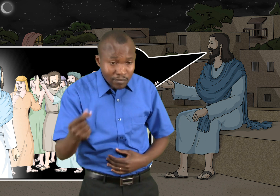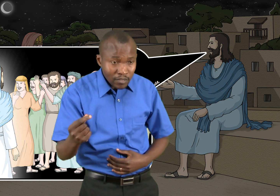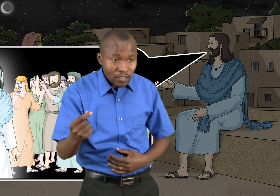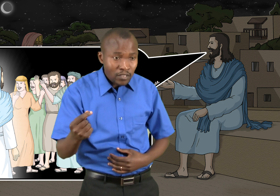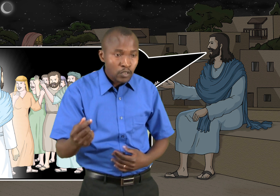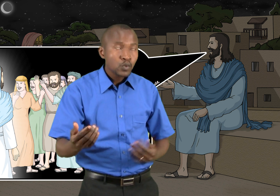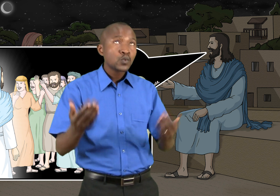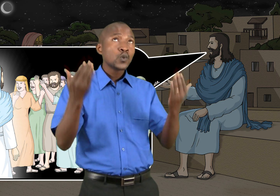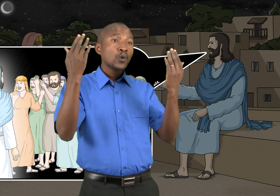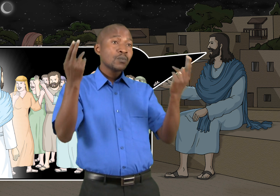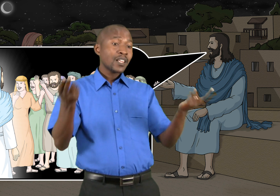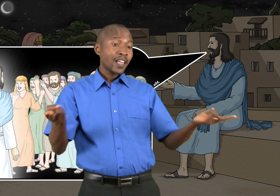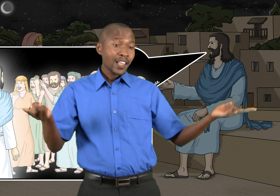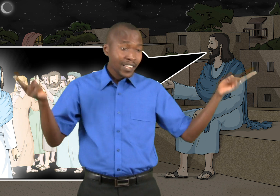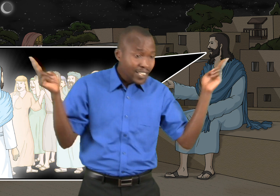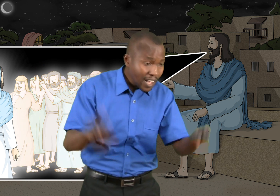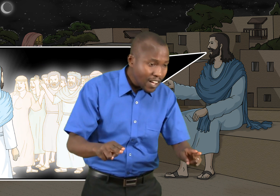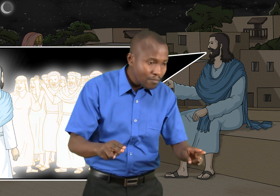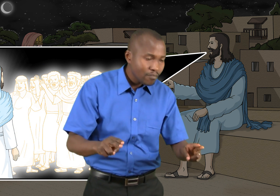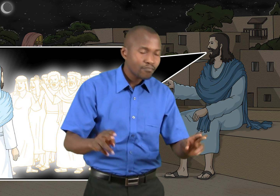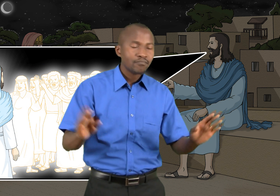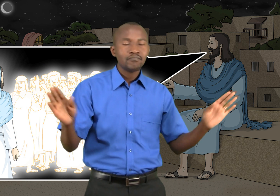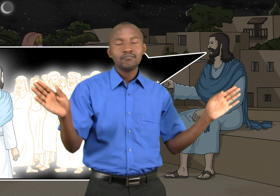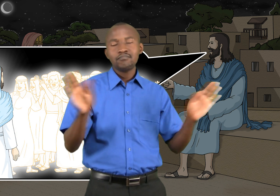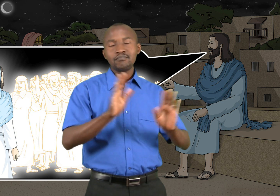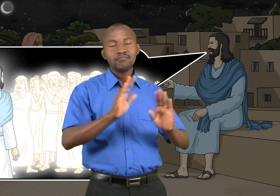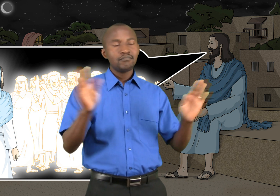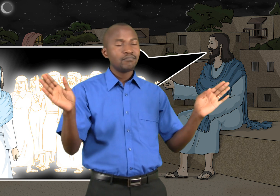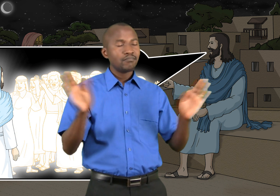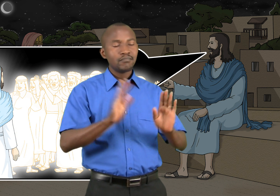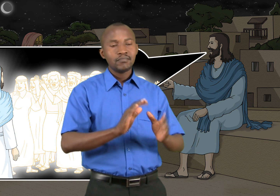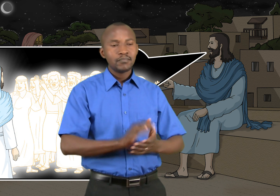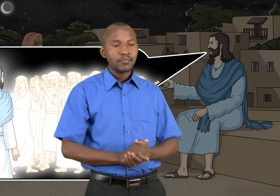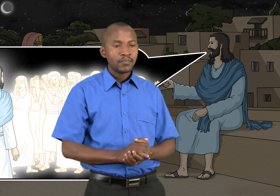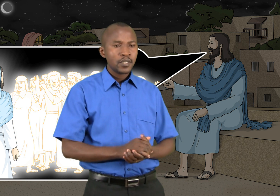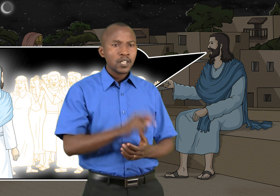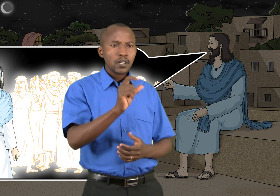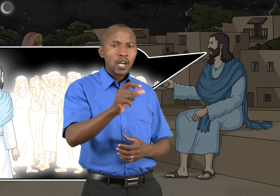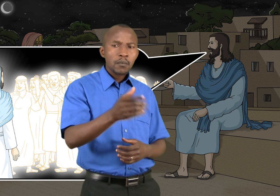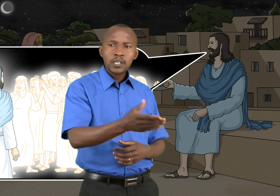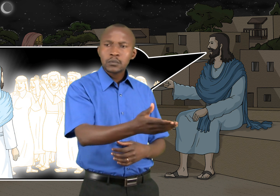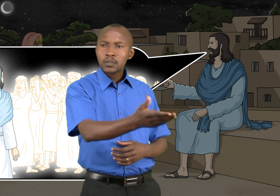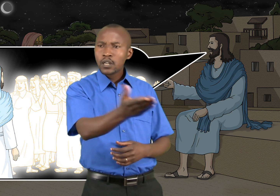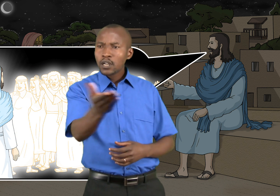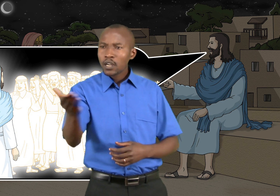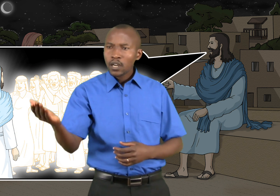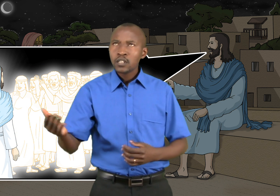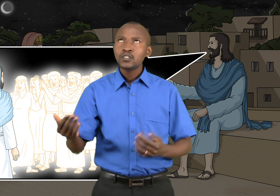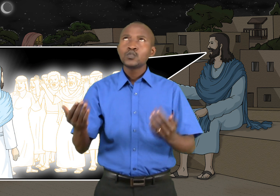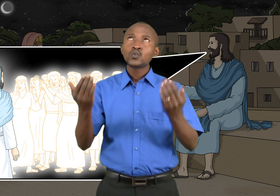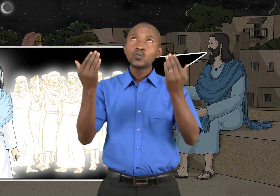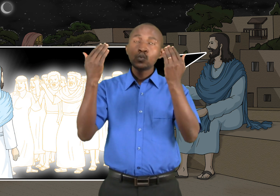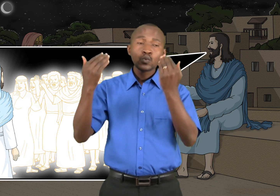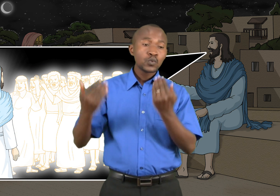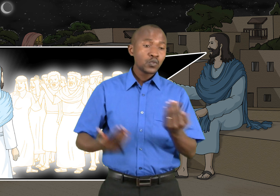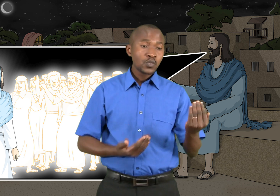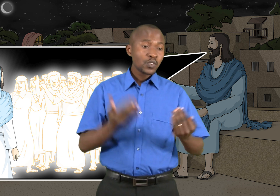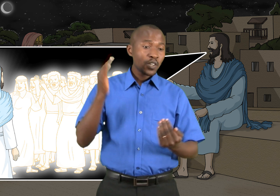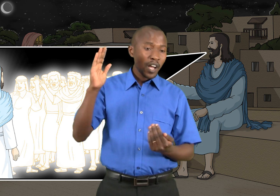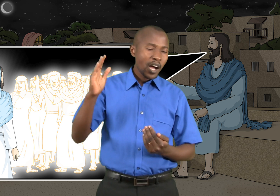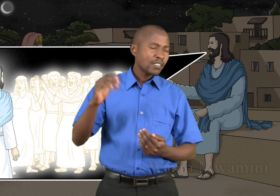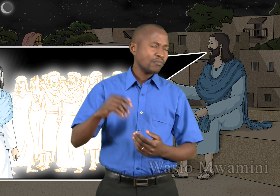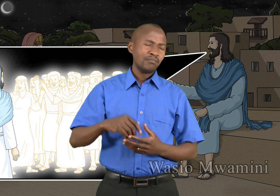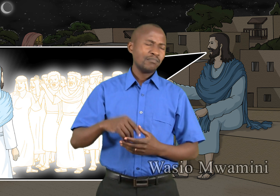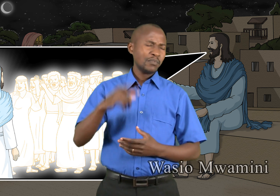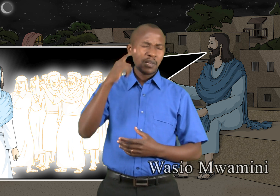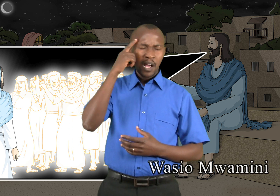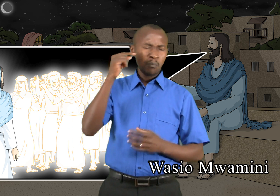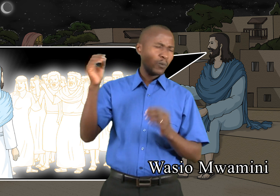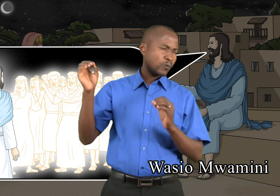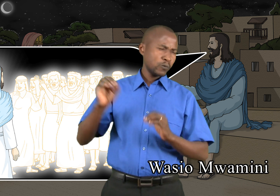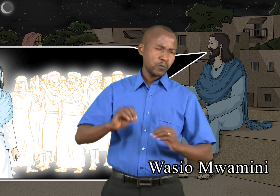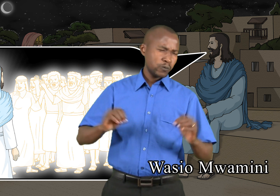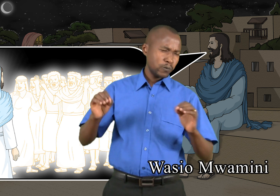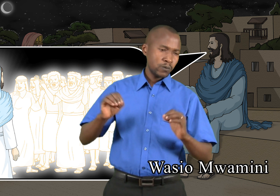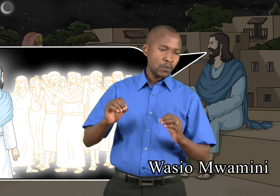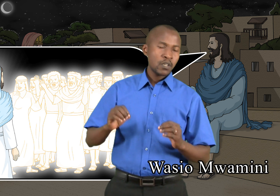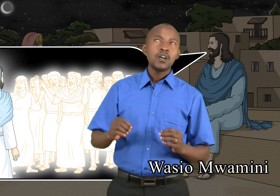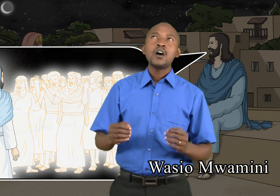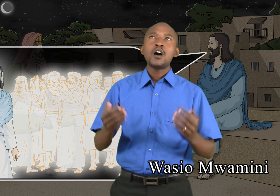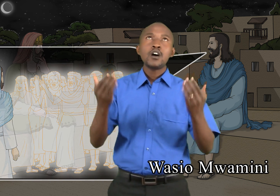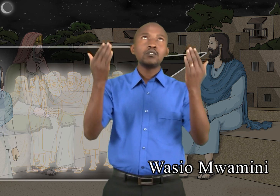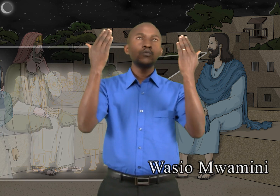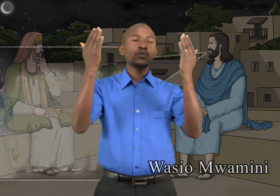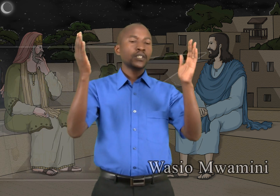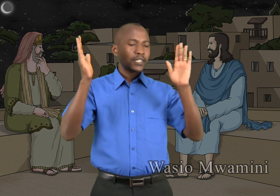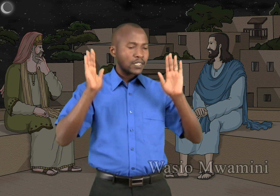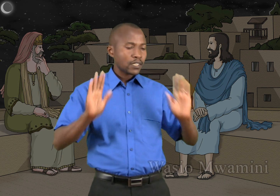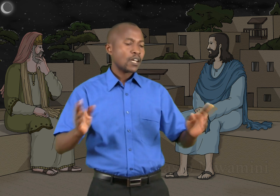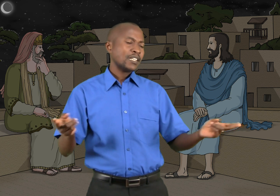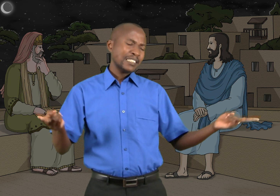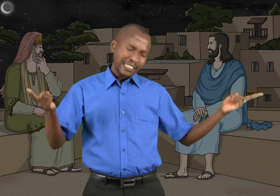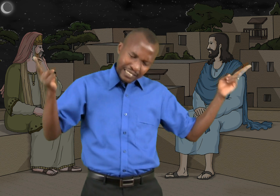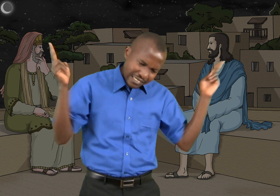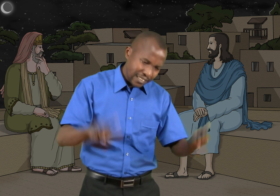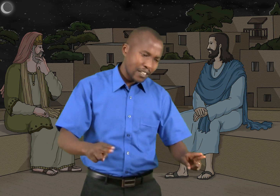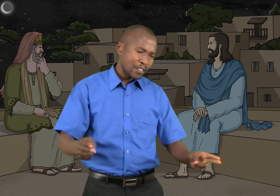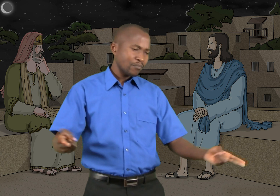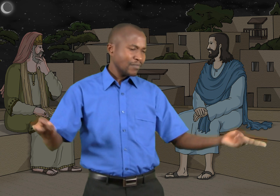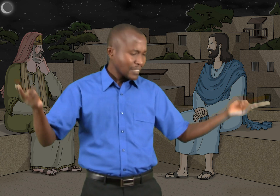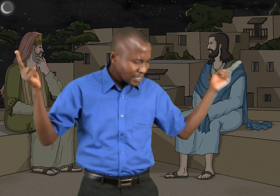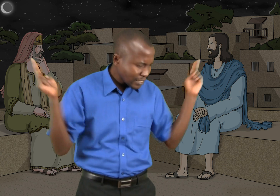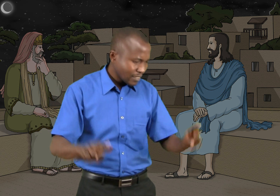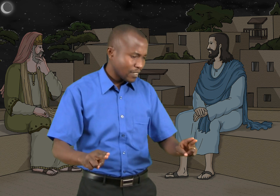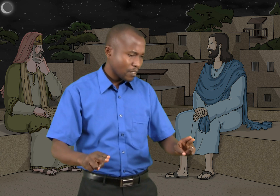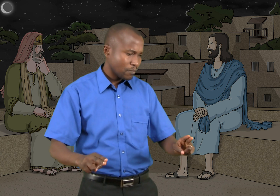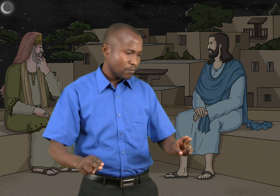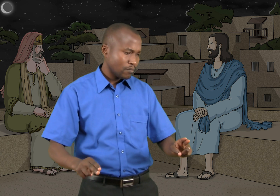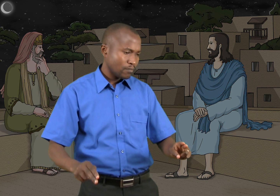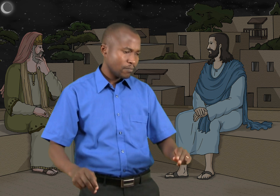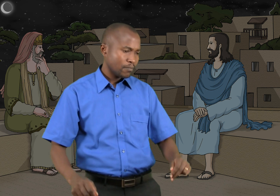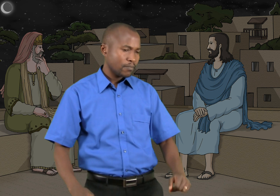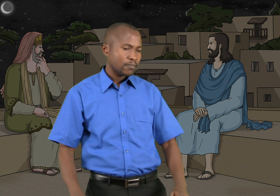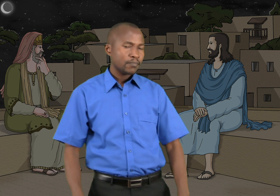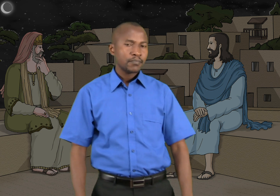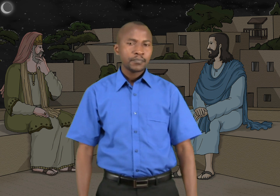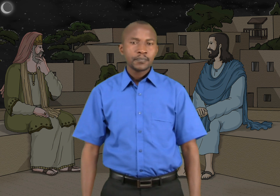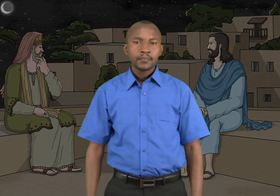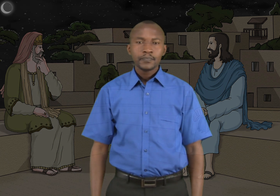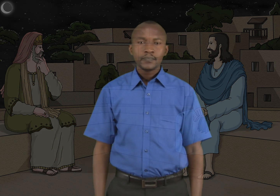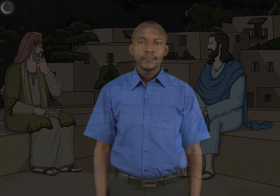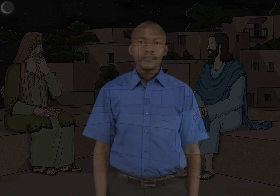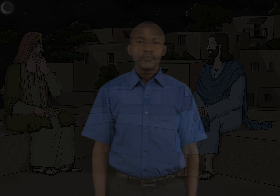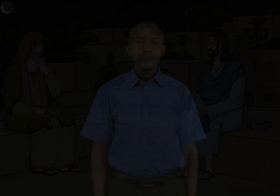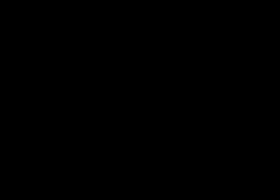Whoever believes in Him is not condemned, but whoever does not believe has already been condemned, because he has not believed in the name of God’s one and only Son.